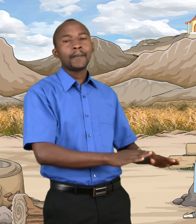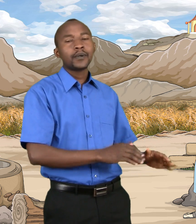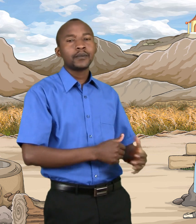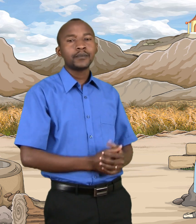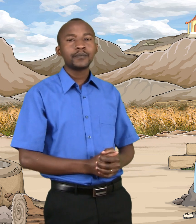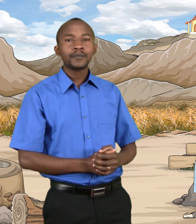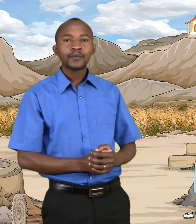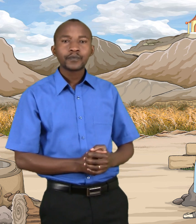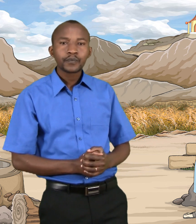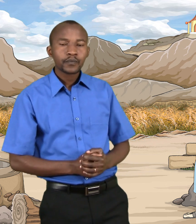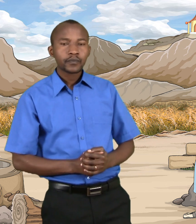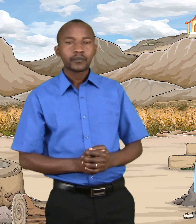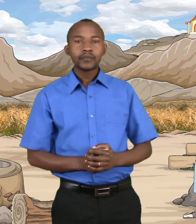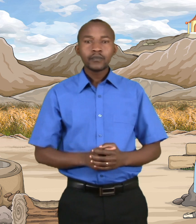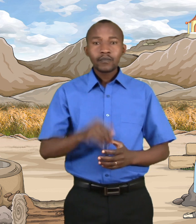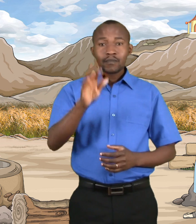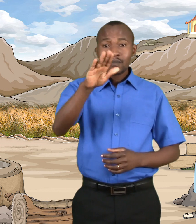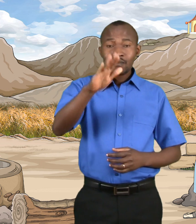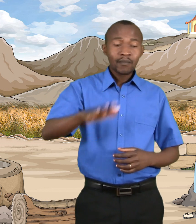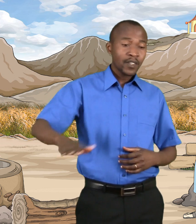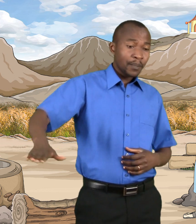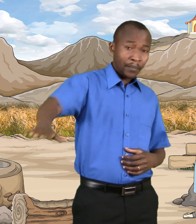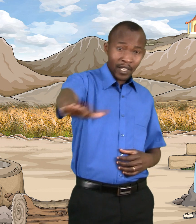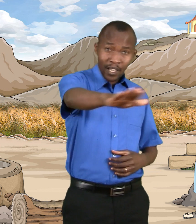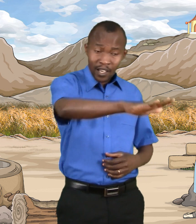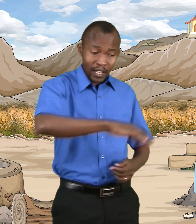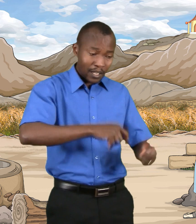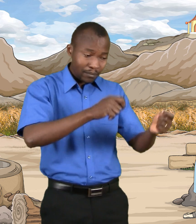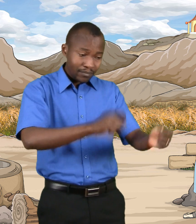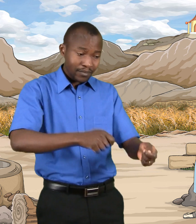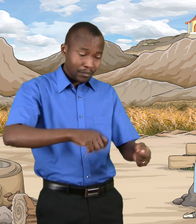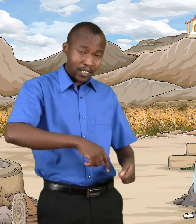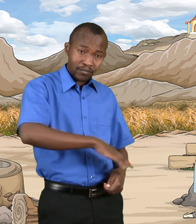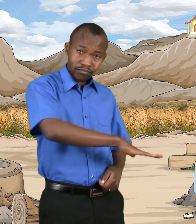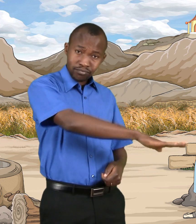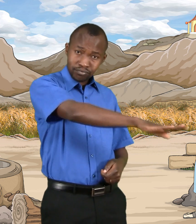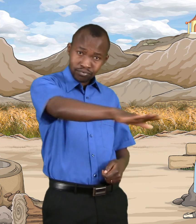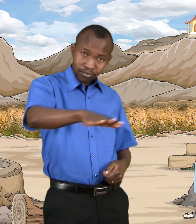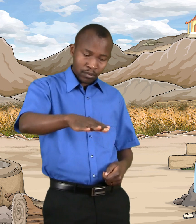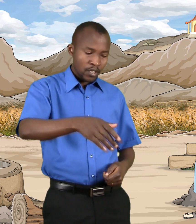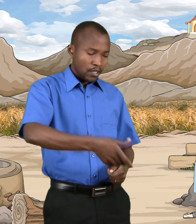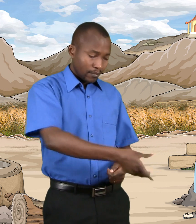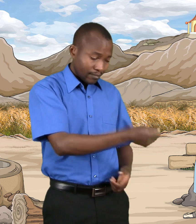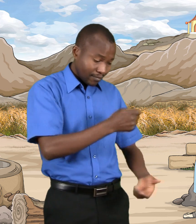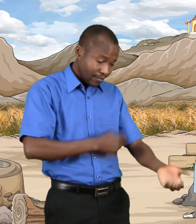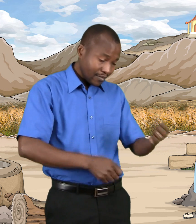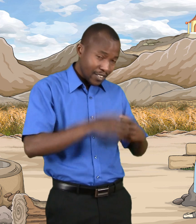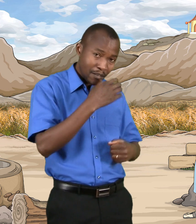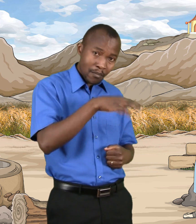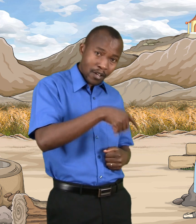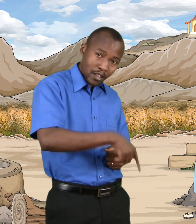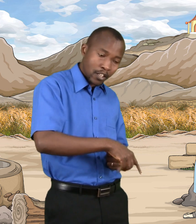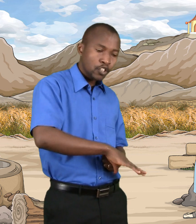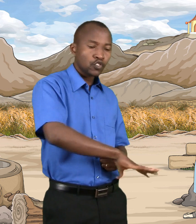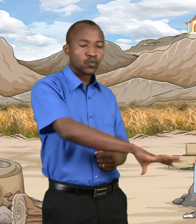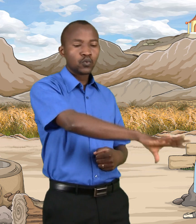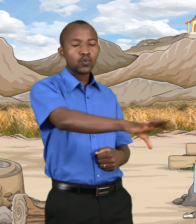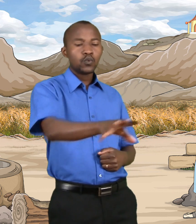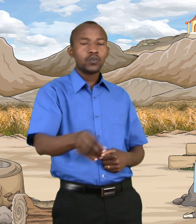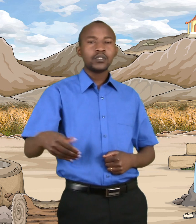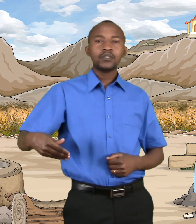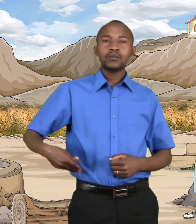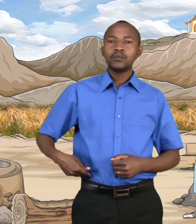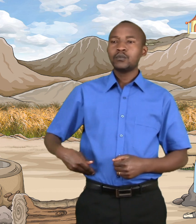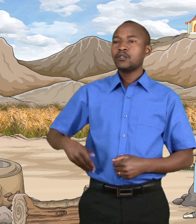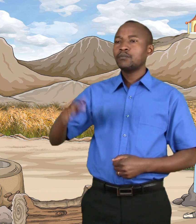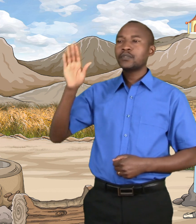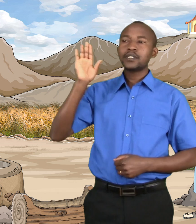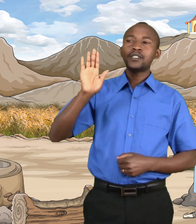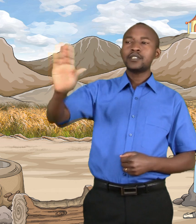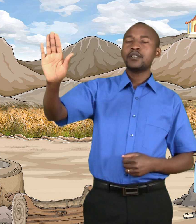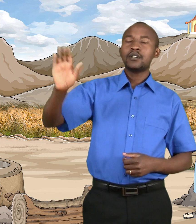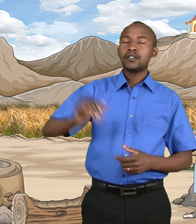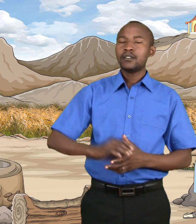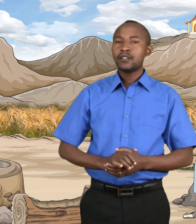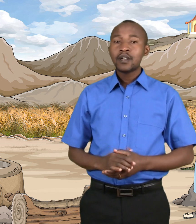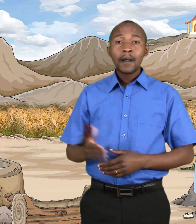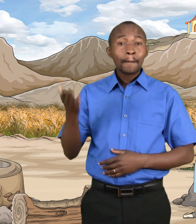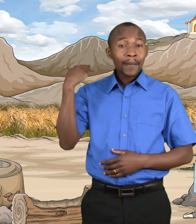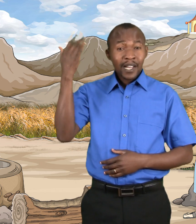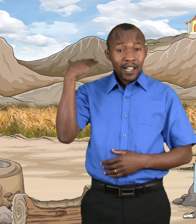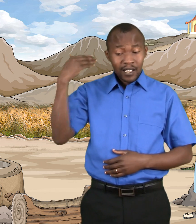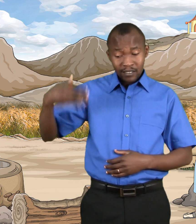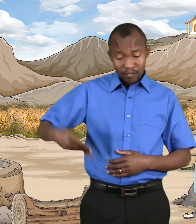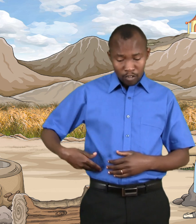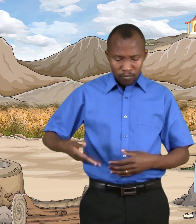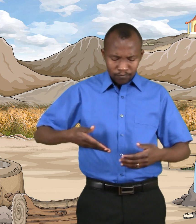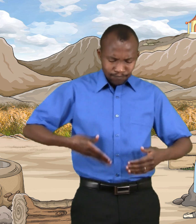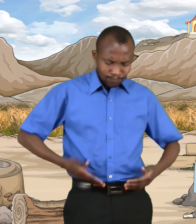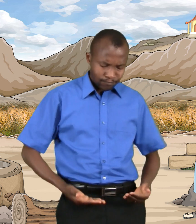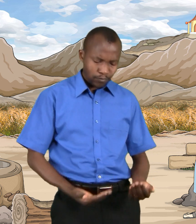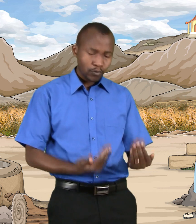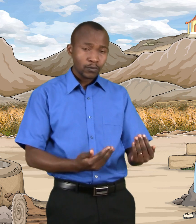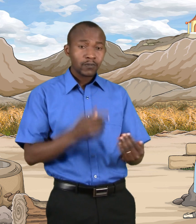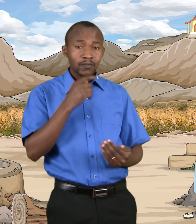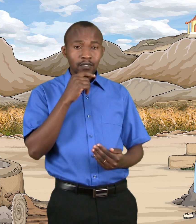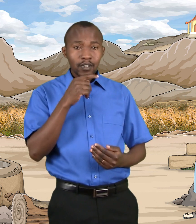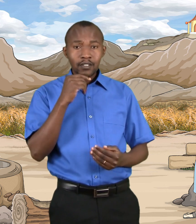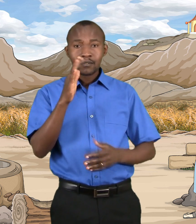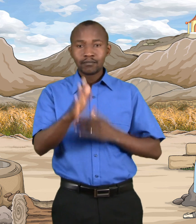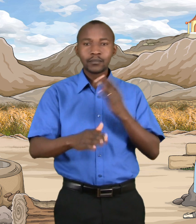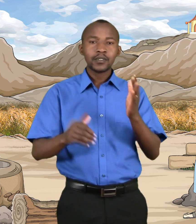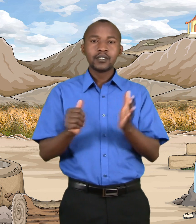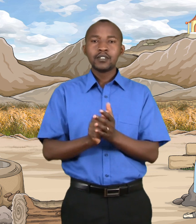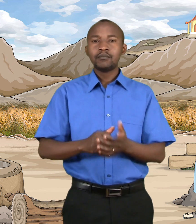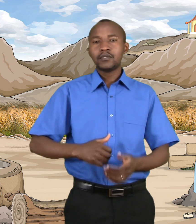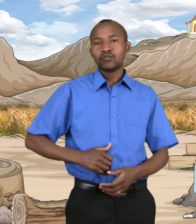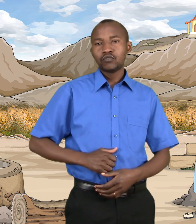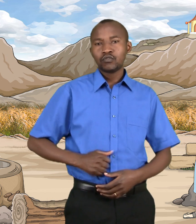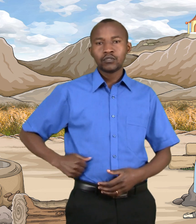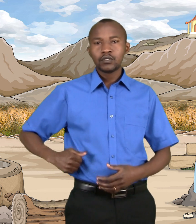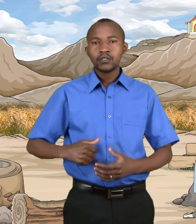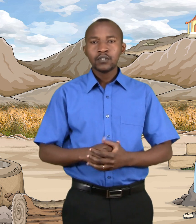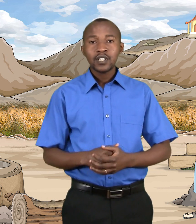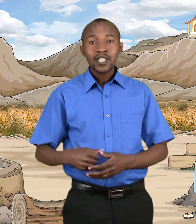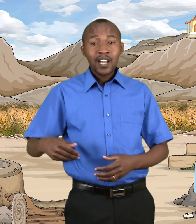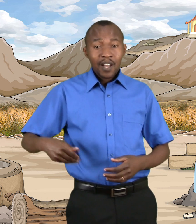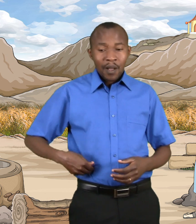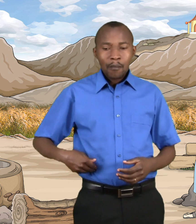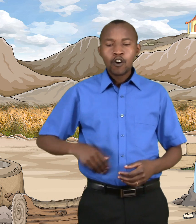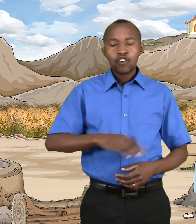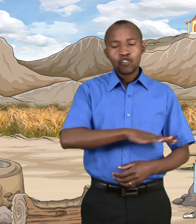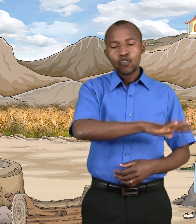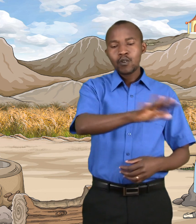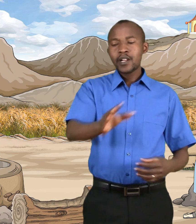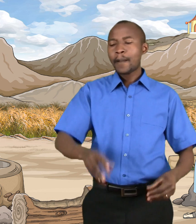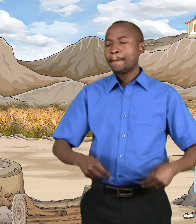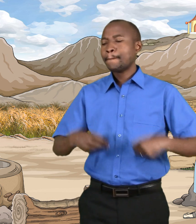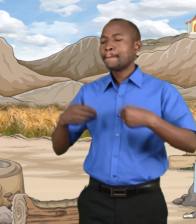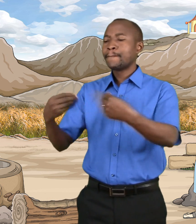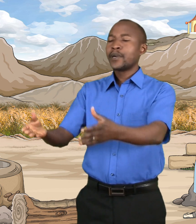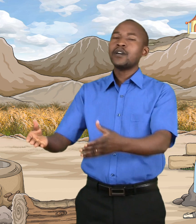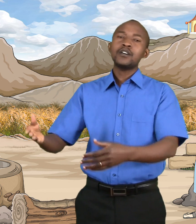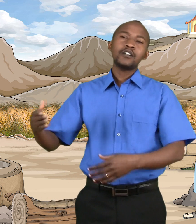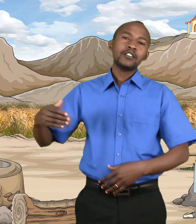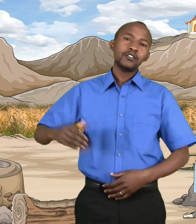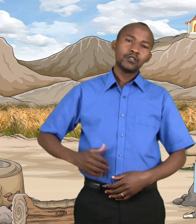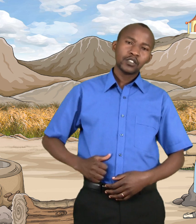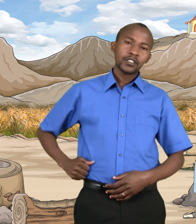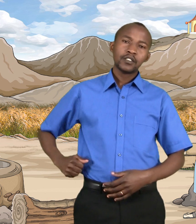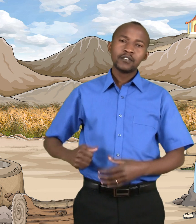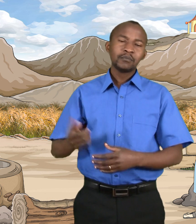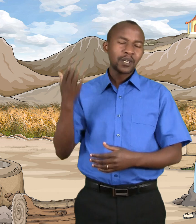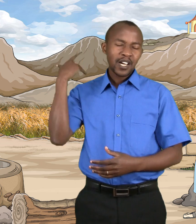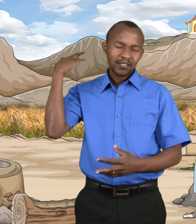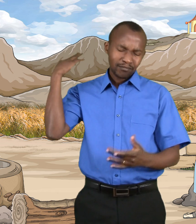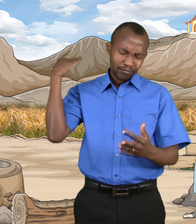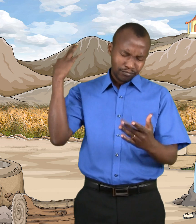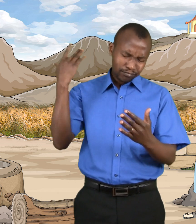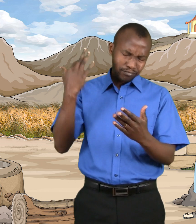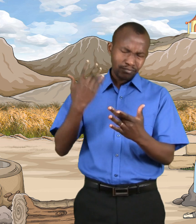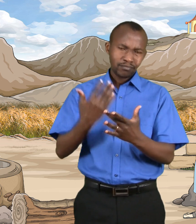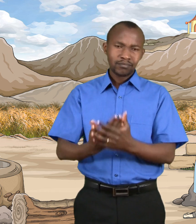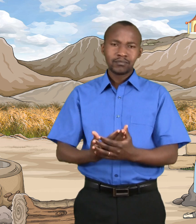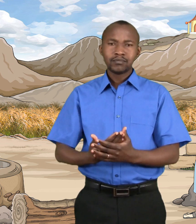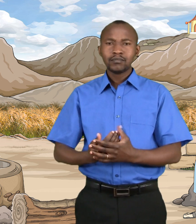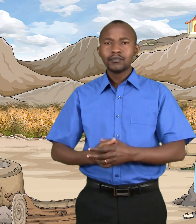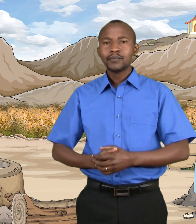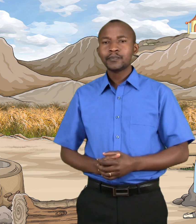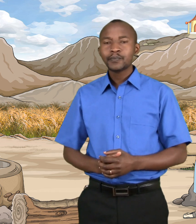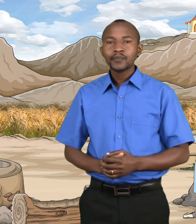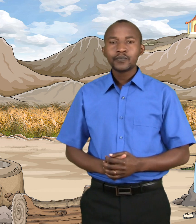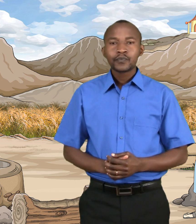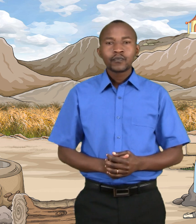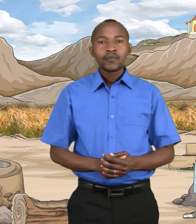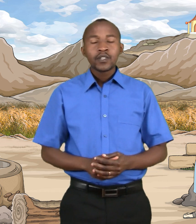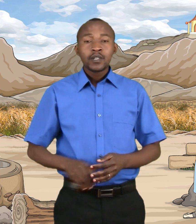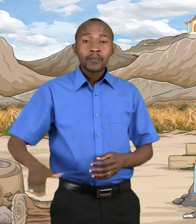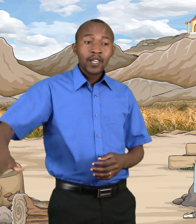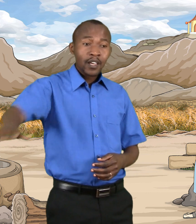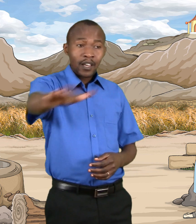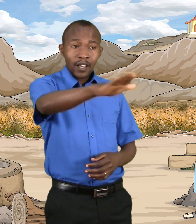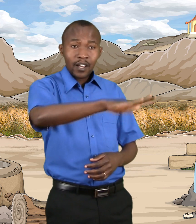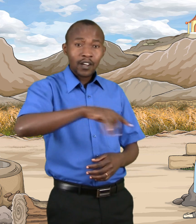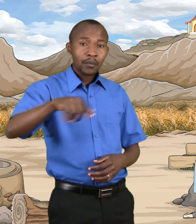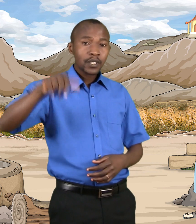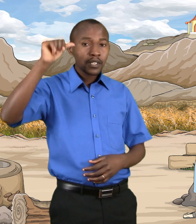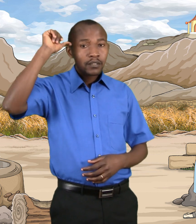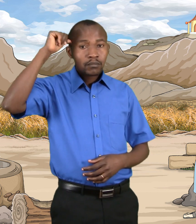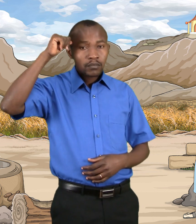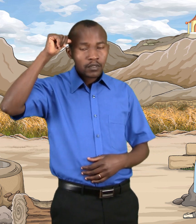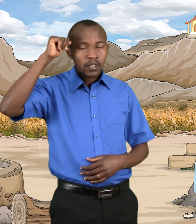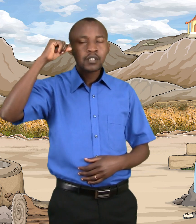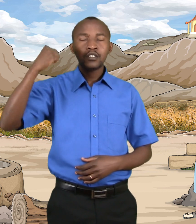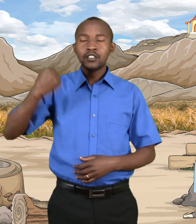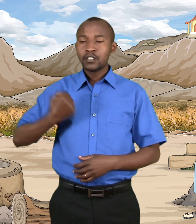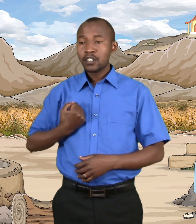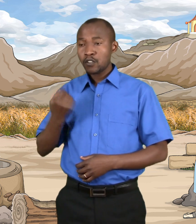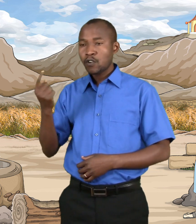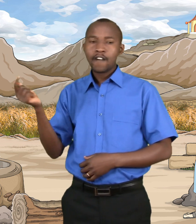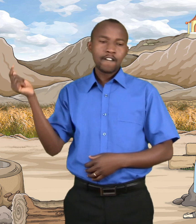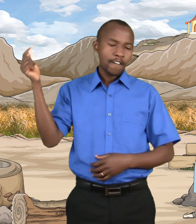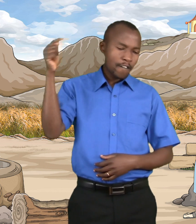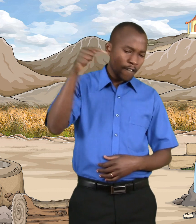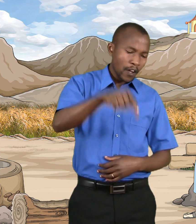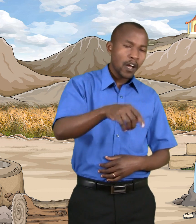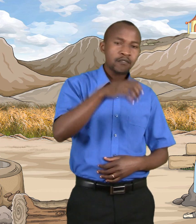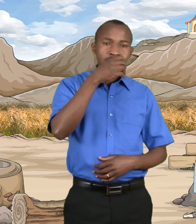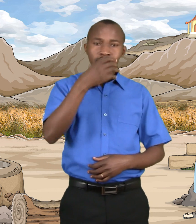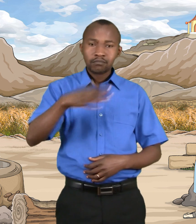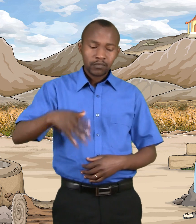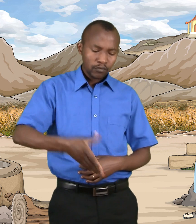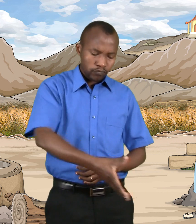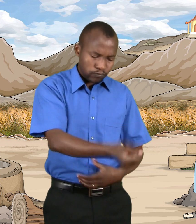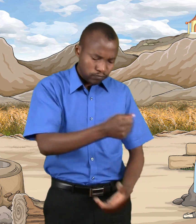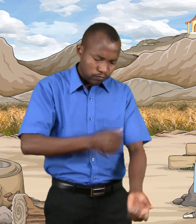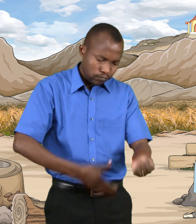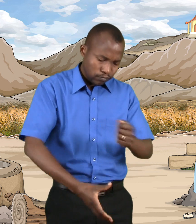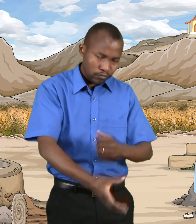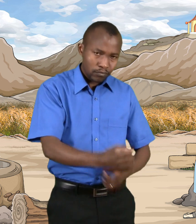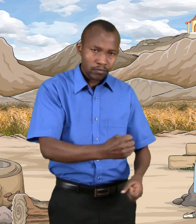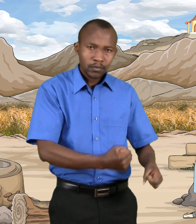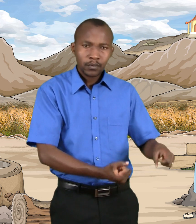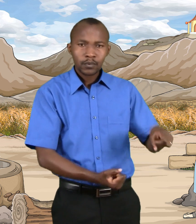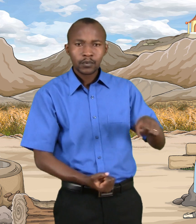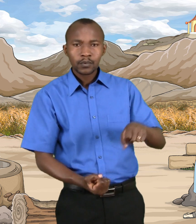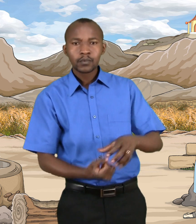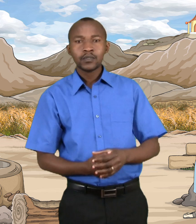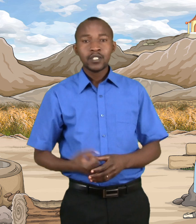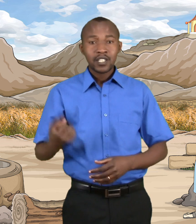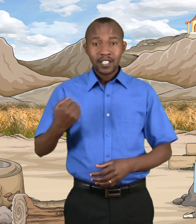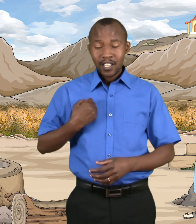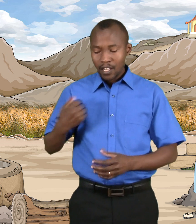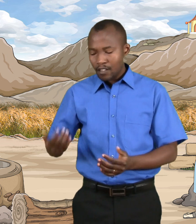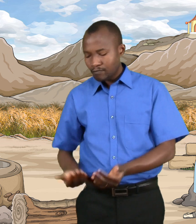Since Jacob’s well was there, Jesus, weary from His journey, sat down by the well.